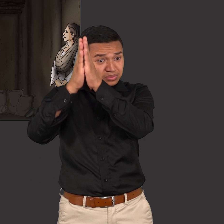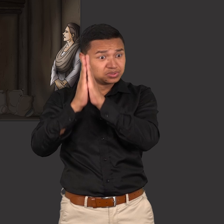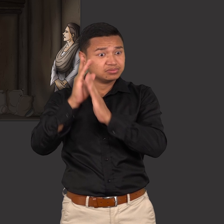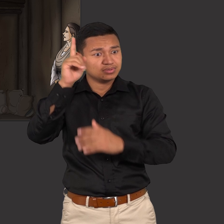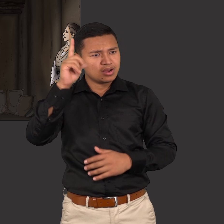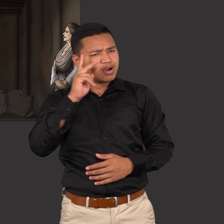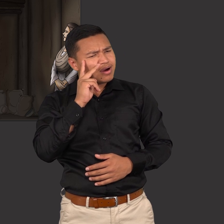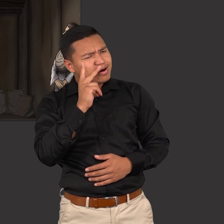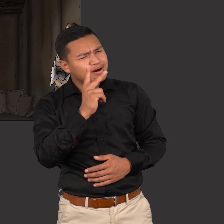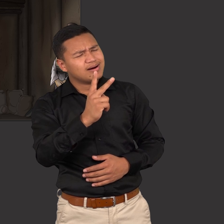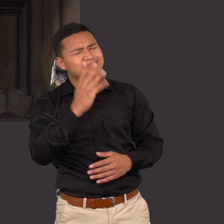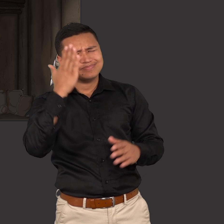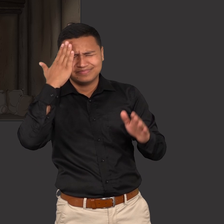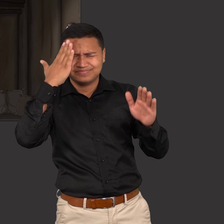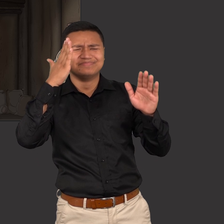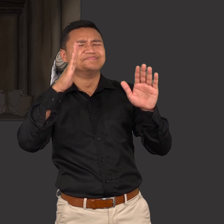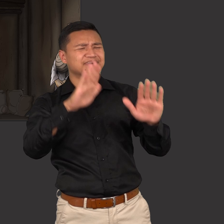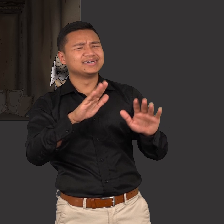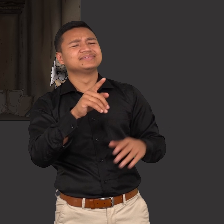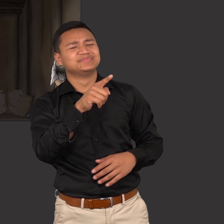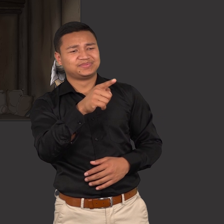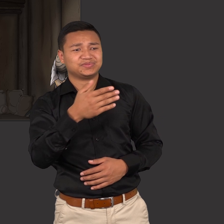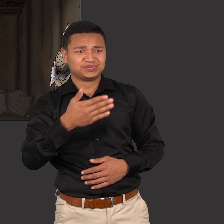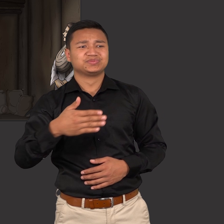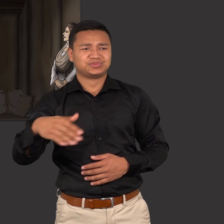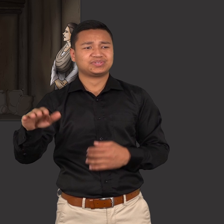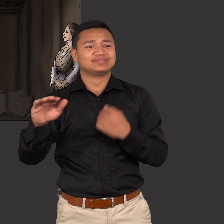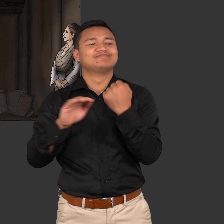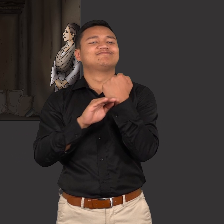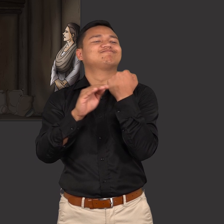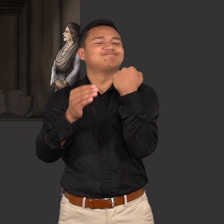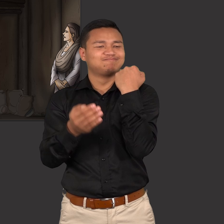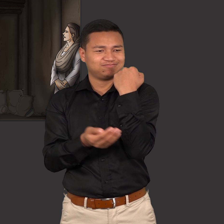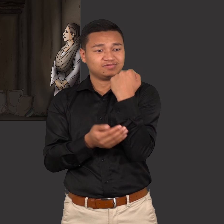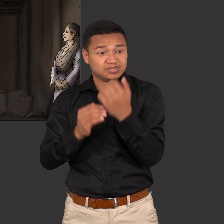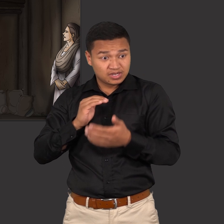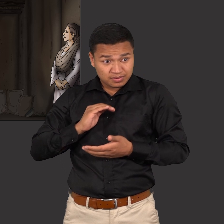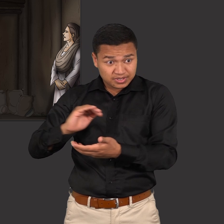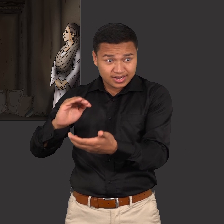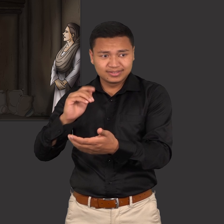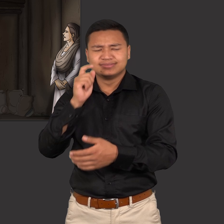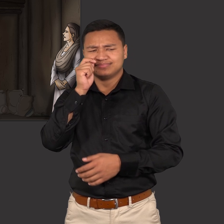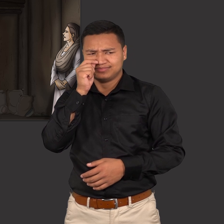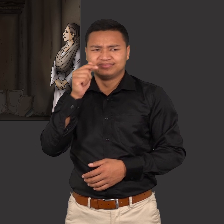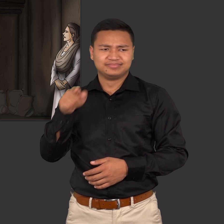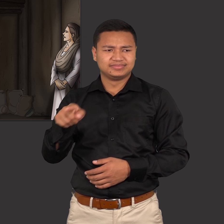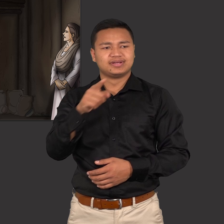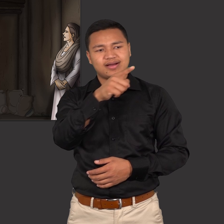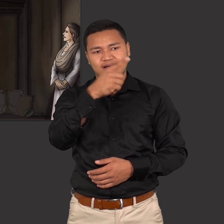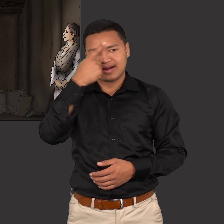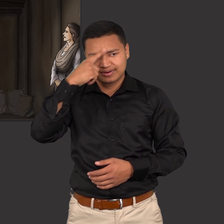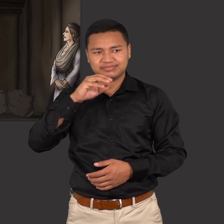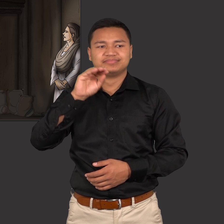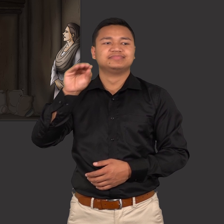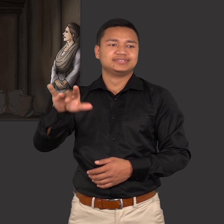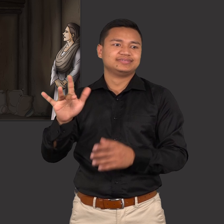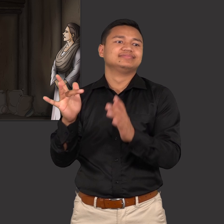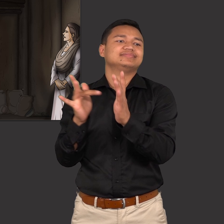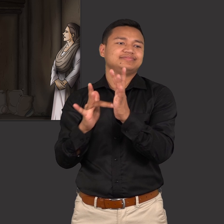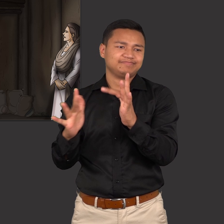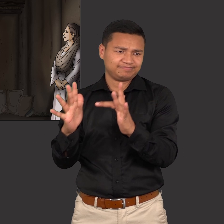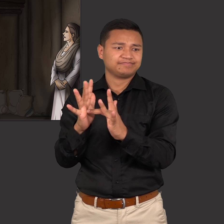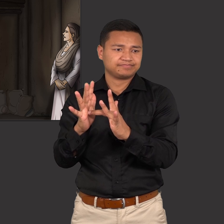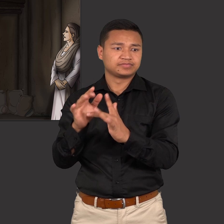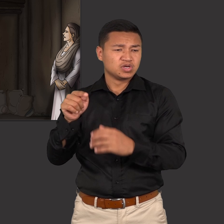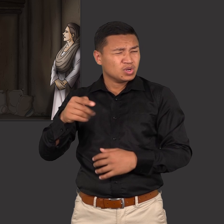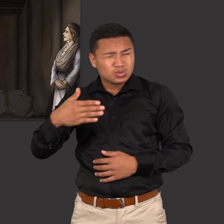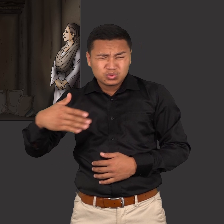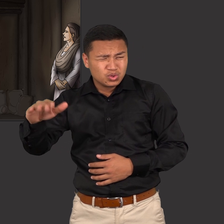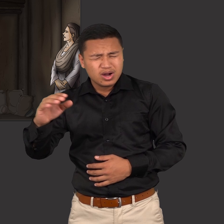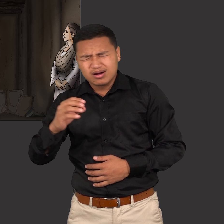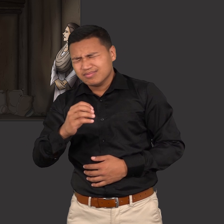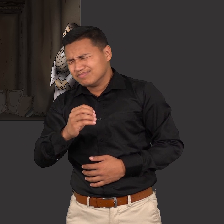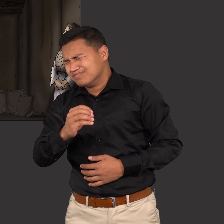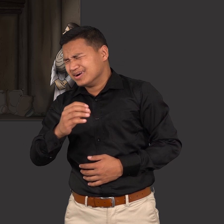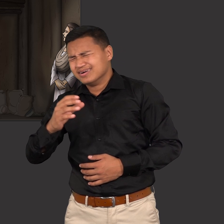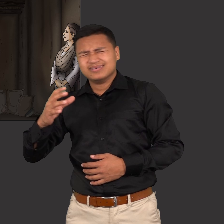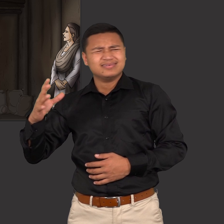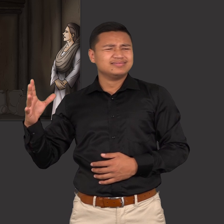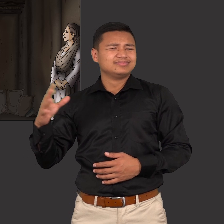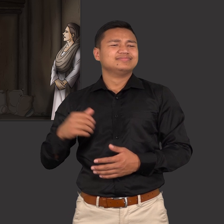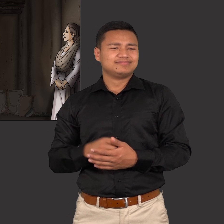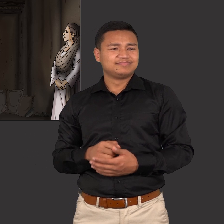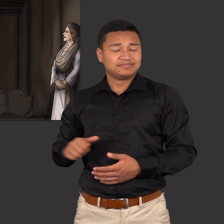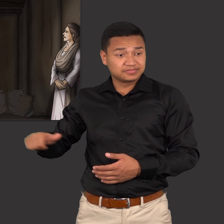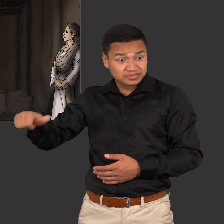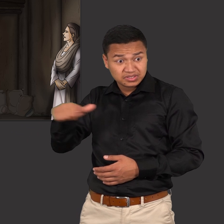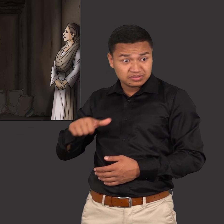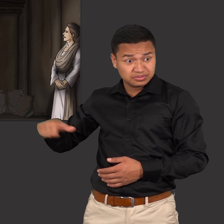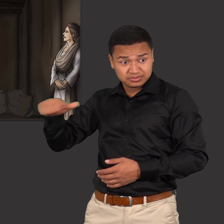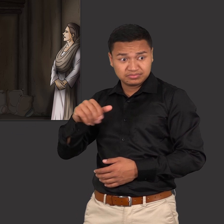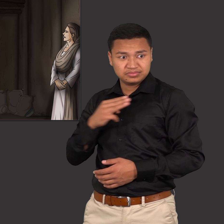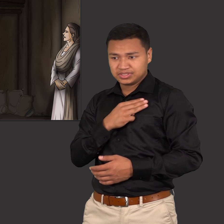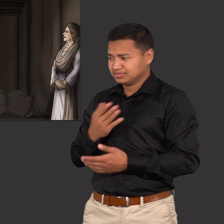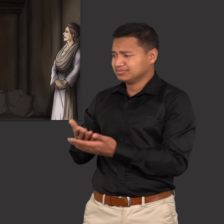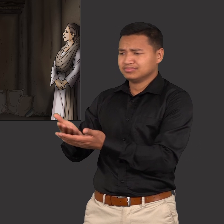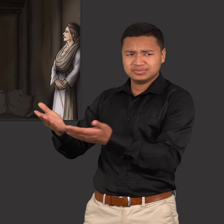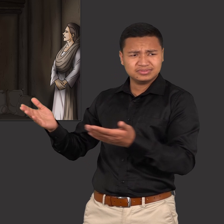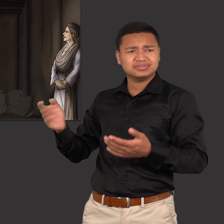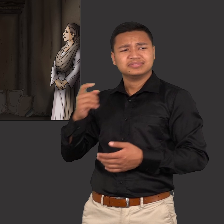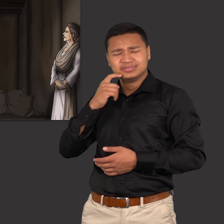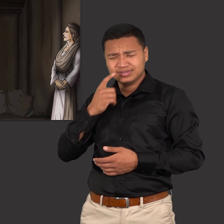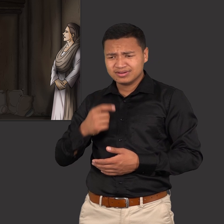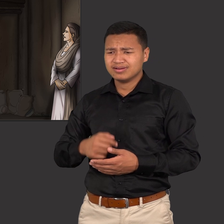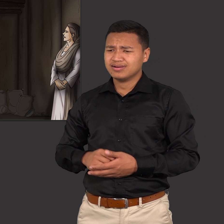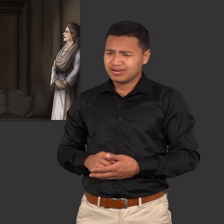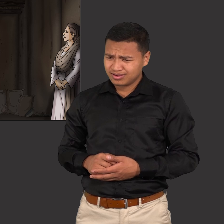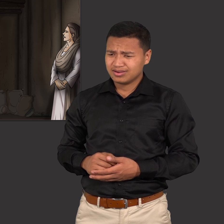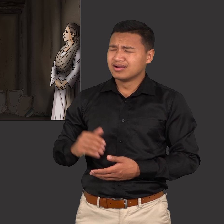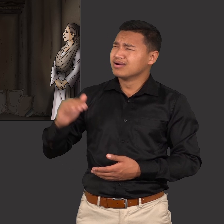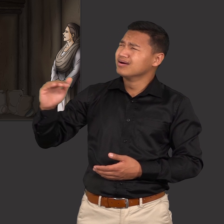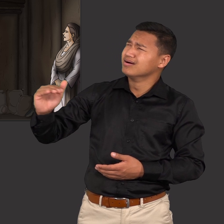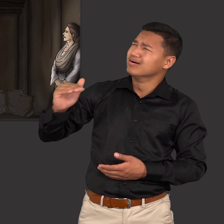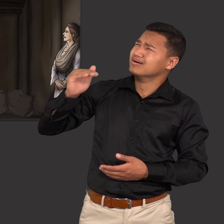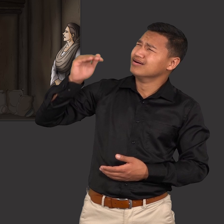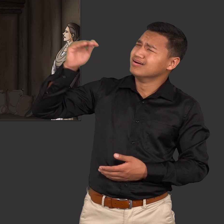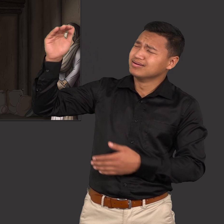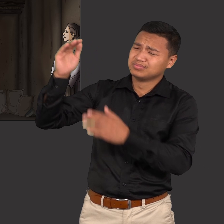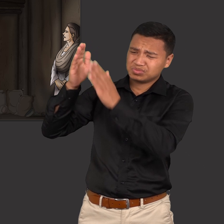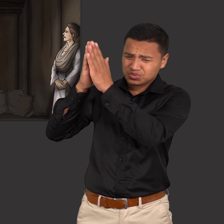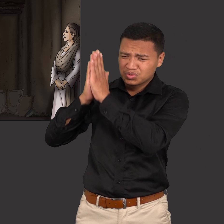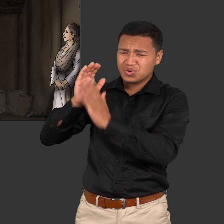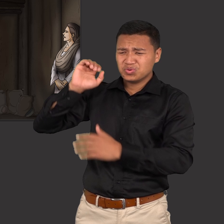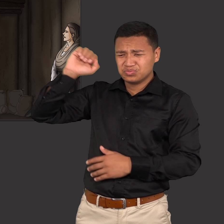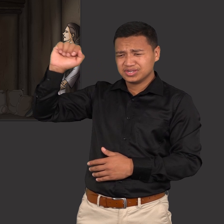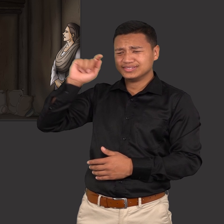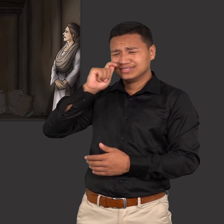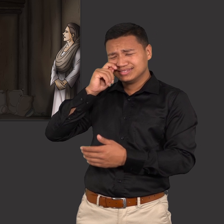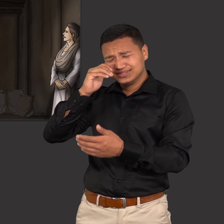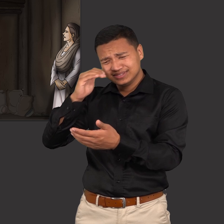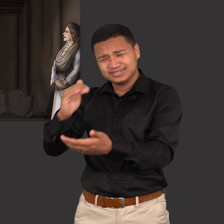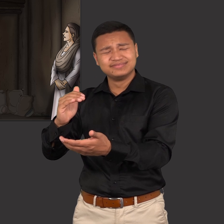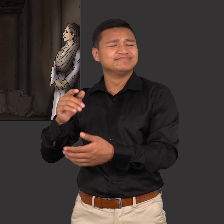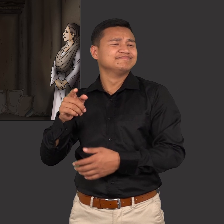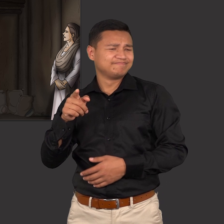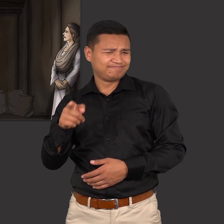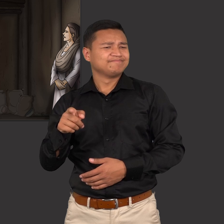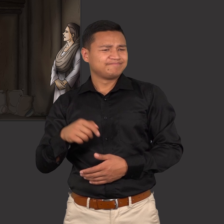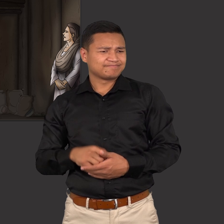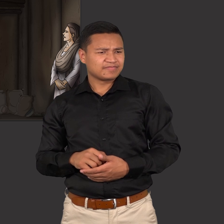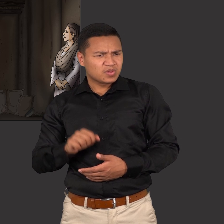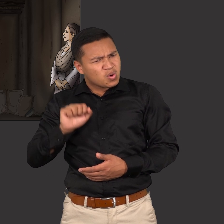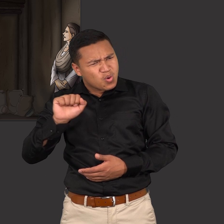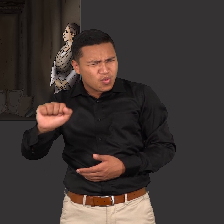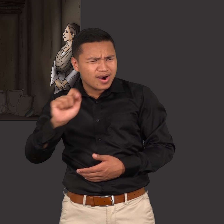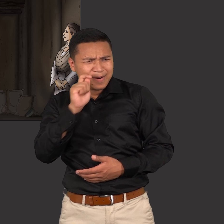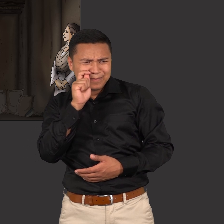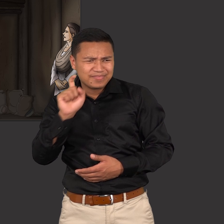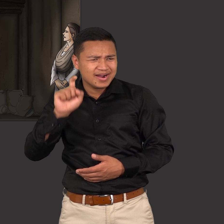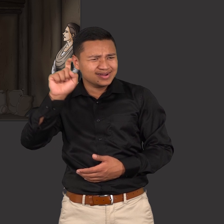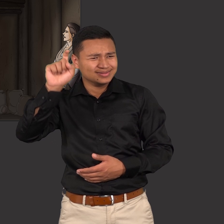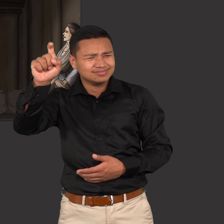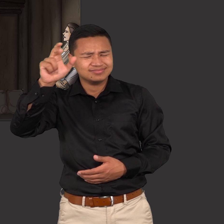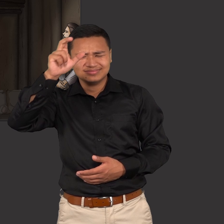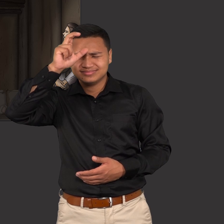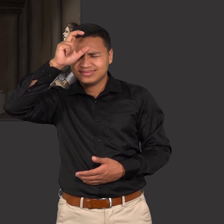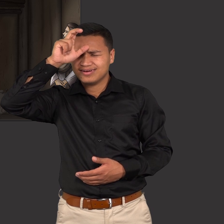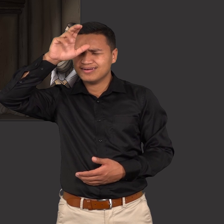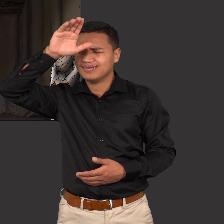Behold, you will conceive and give birth to a son, and you are to give Him the name Jesus. He will be great and will be called the Son of the Most High.